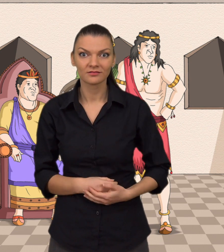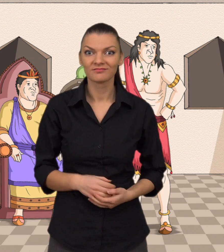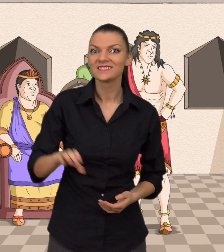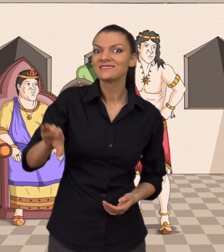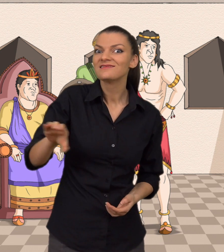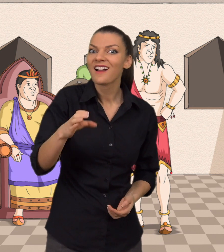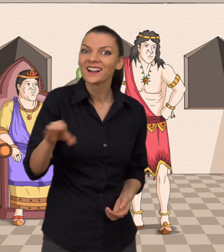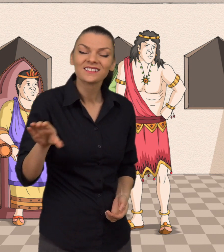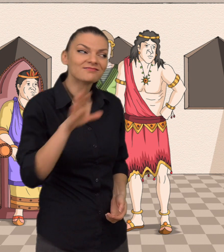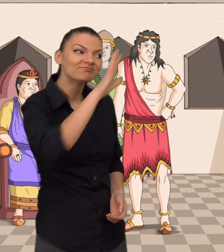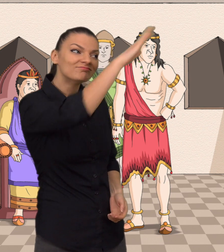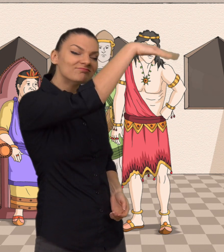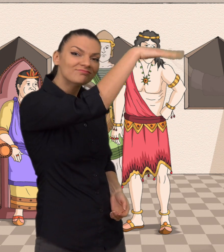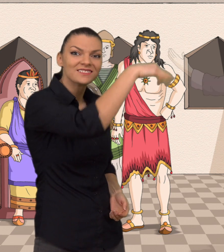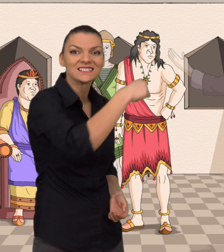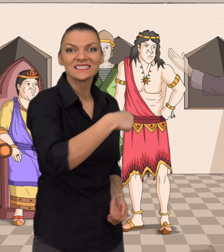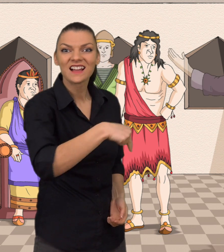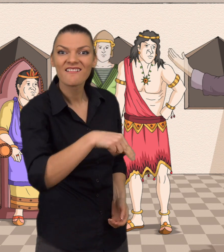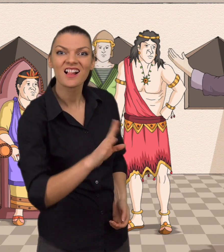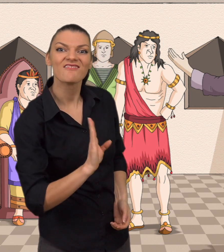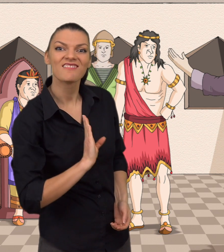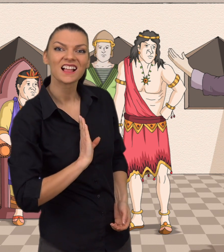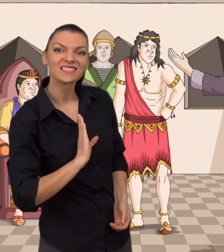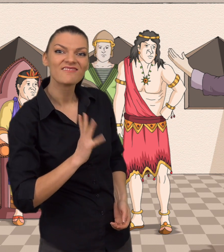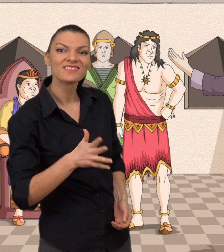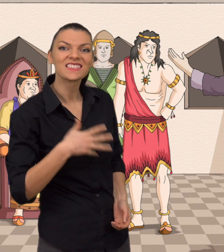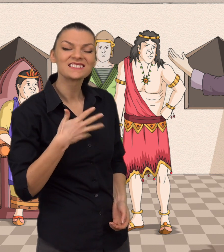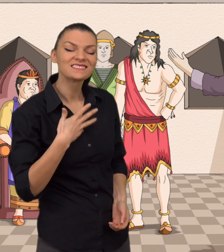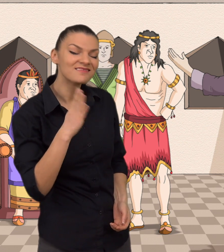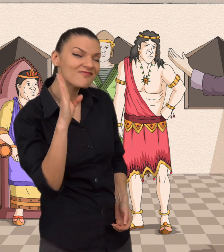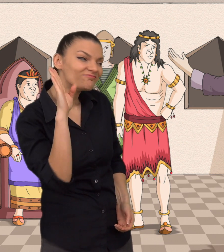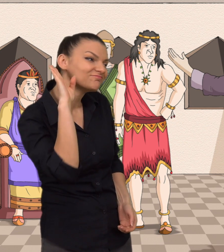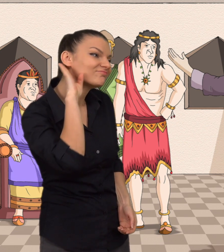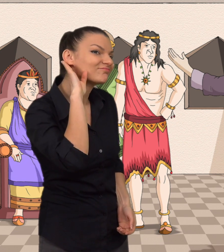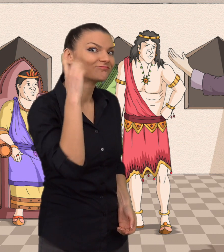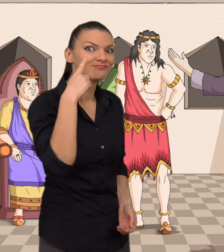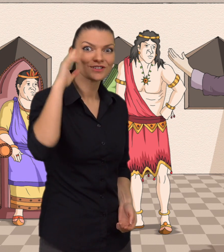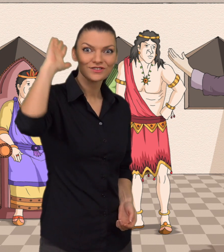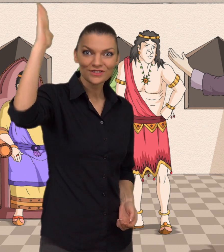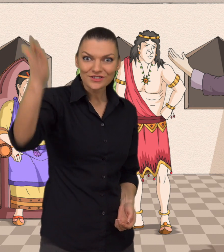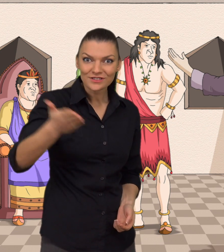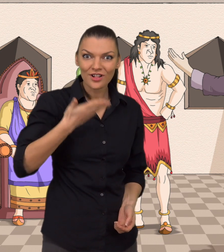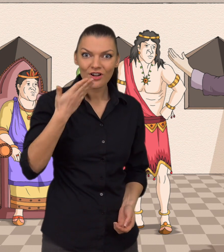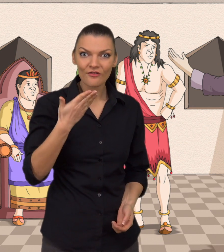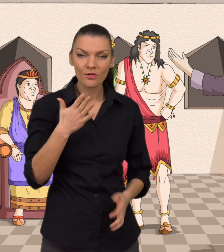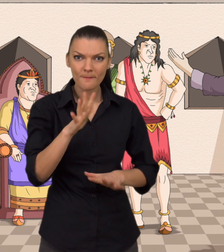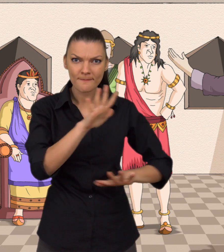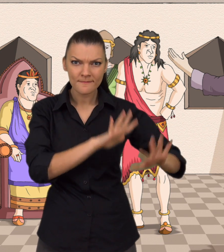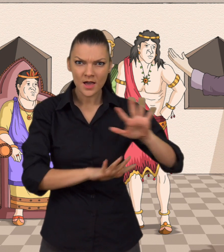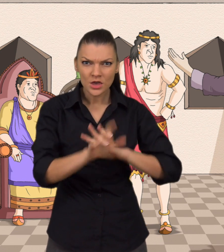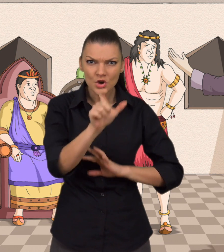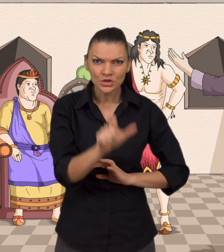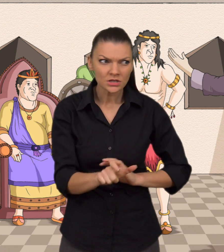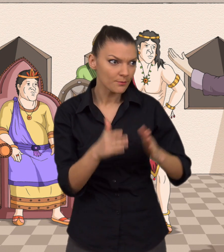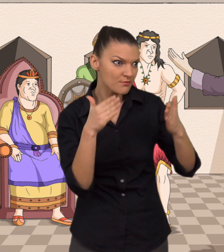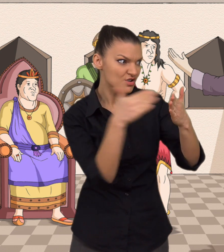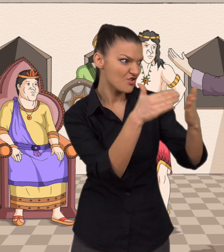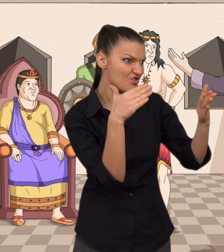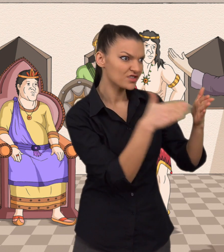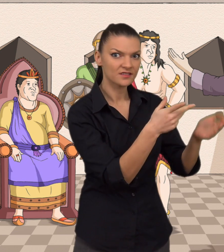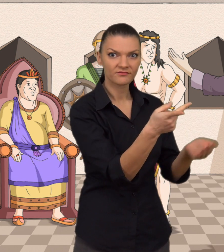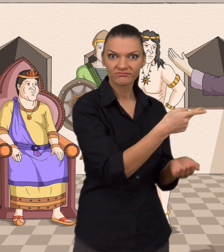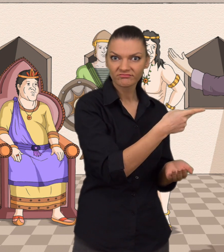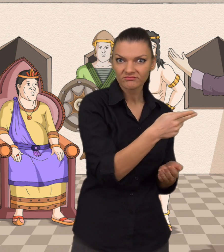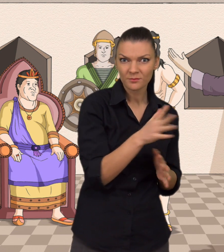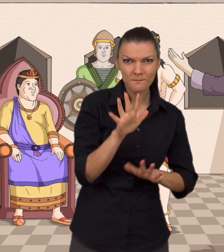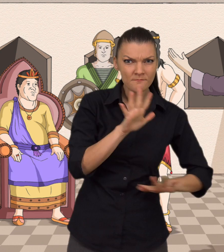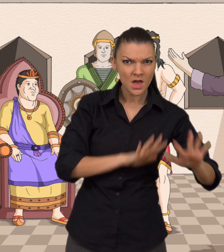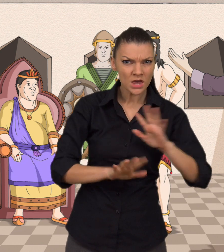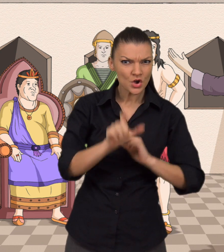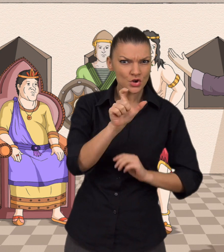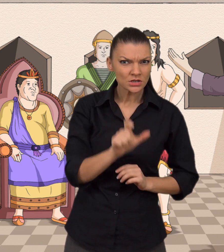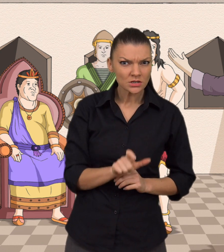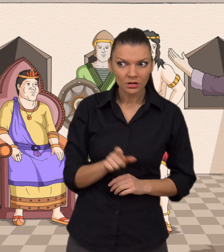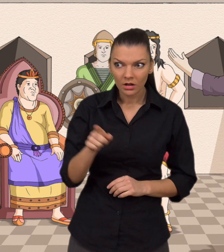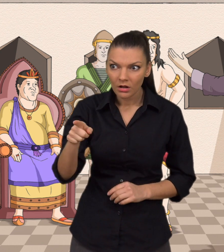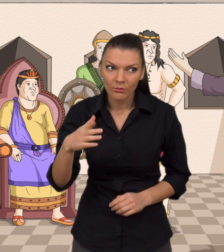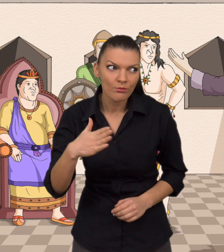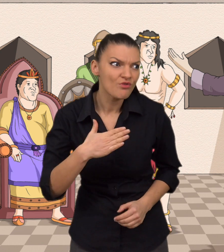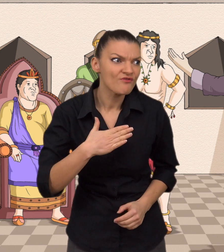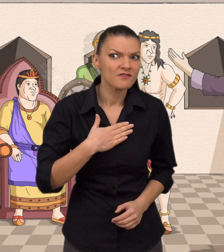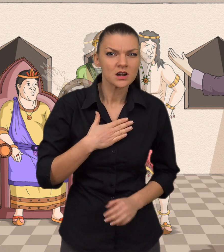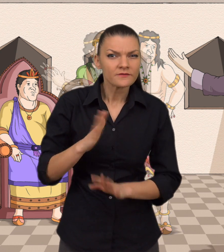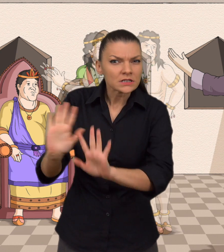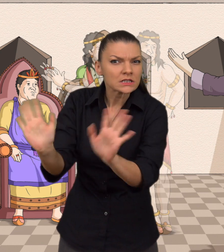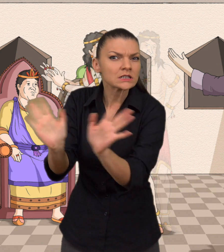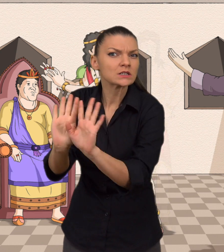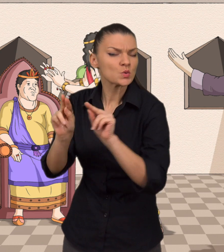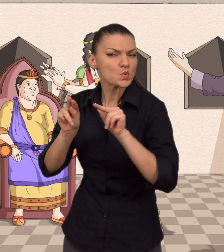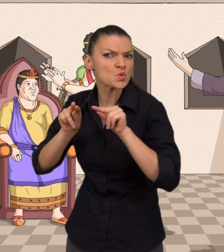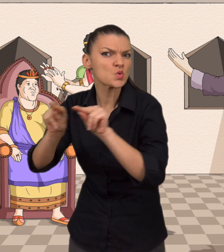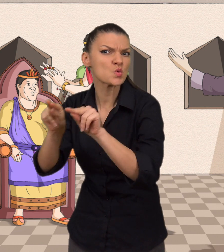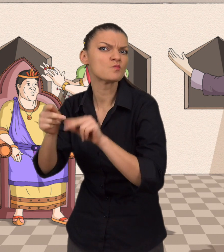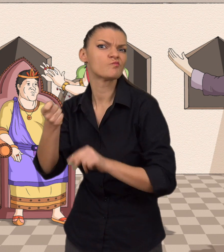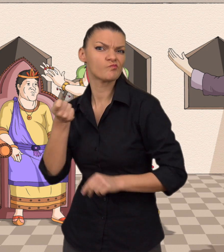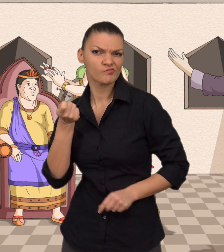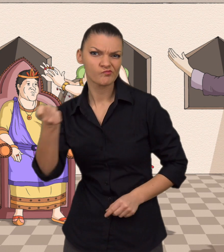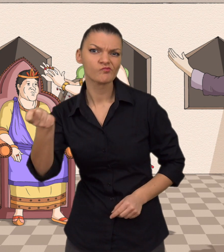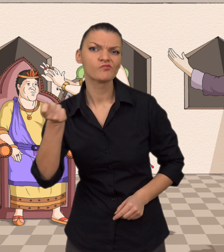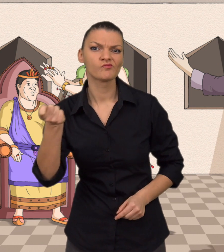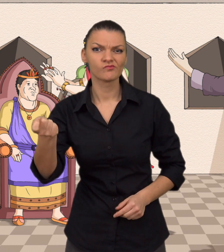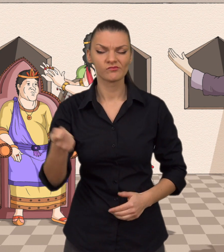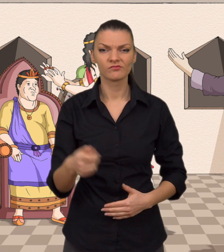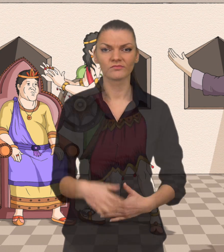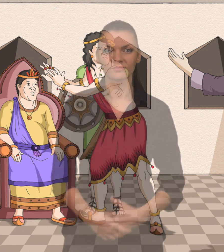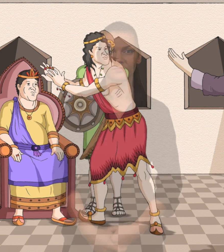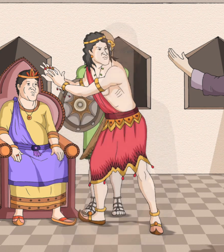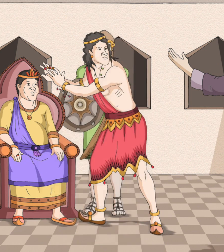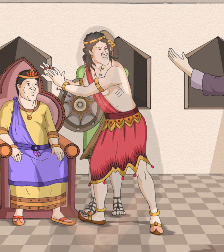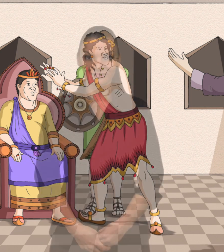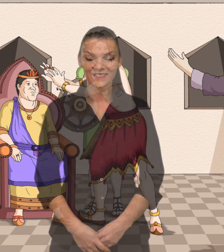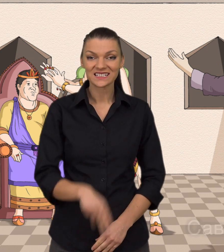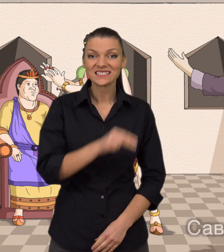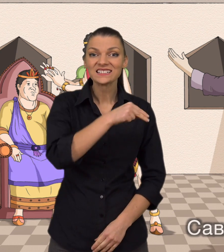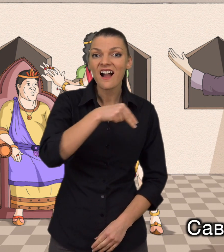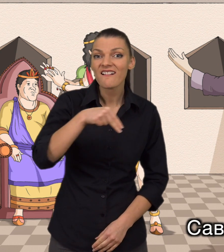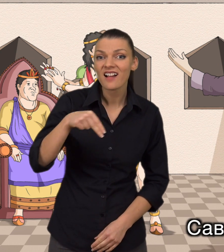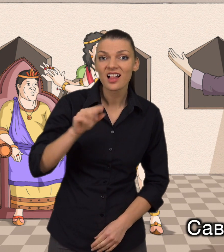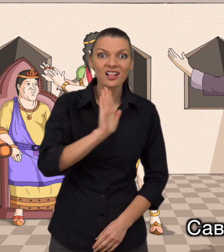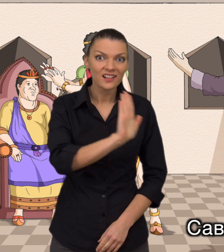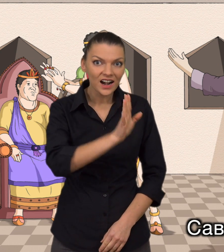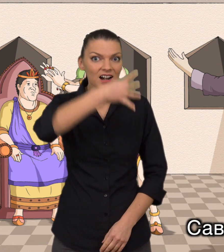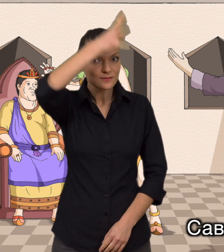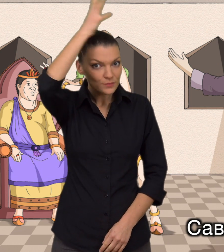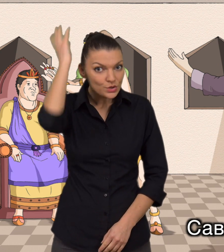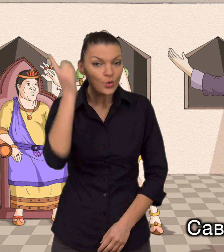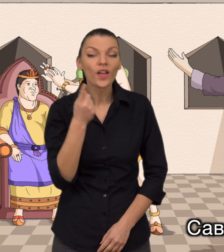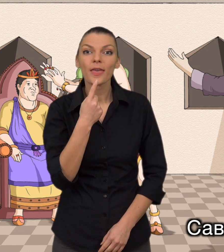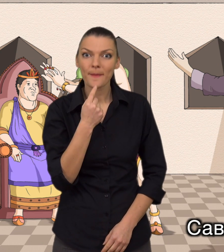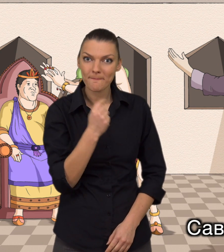The proconsul, a man of intelligence, summoned Barnabas and Saul because he wanted to hear the word of God. But Elymas the sorcerer (for that is what his name means) opposed them and tried to turn the proconsul from the faith.